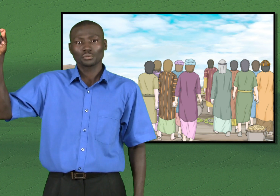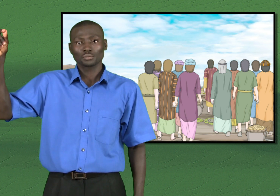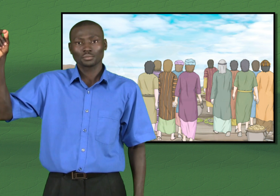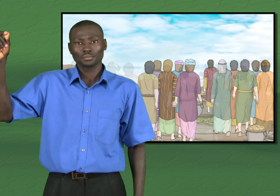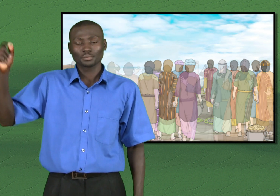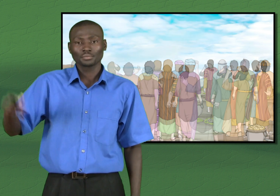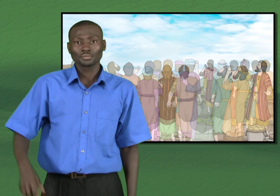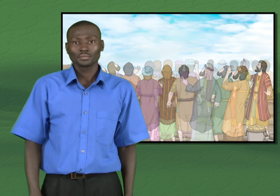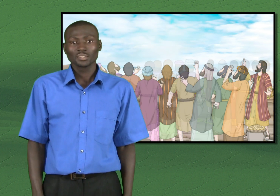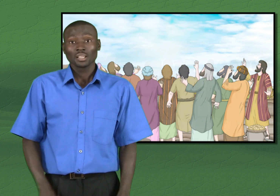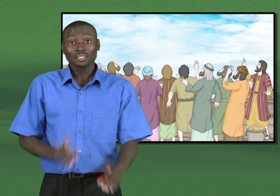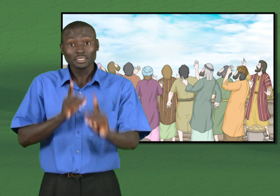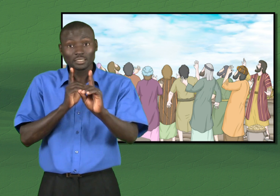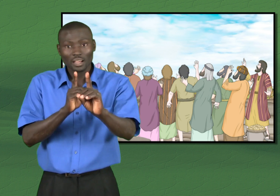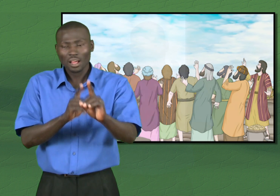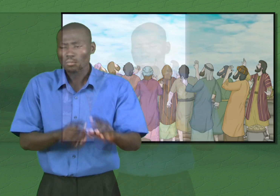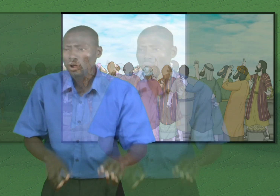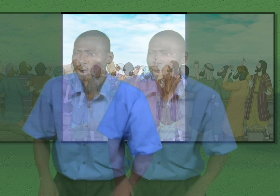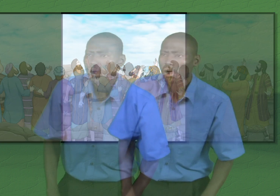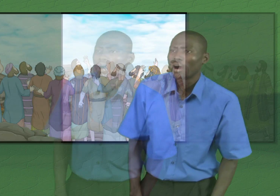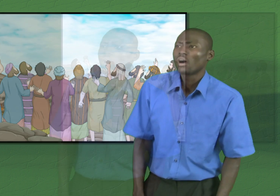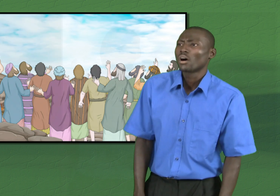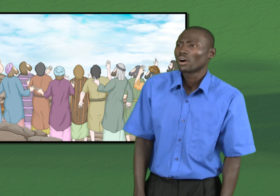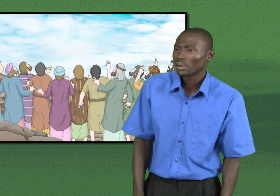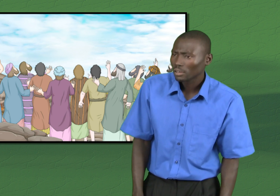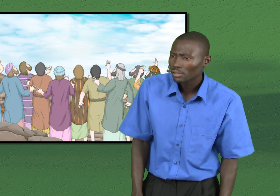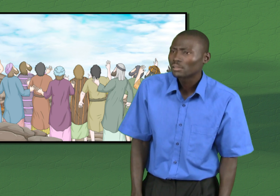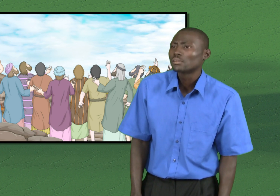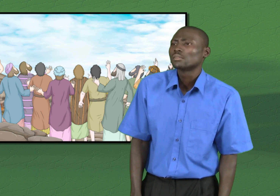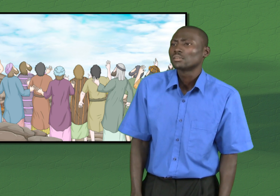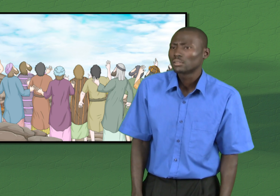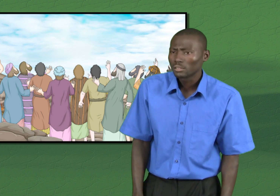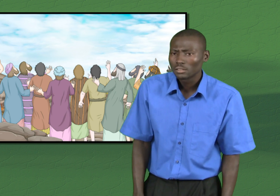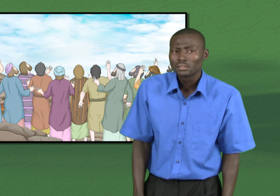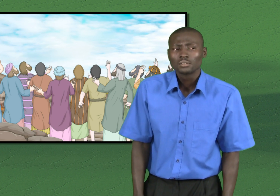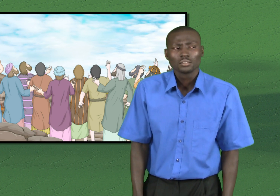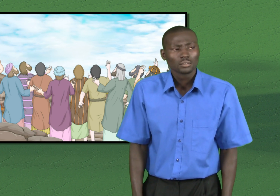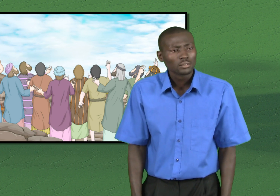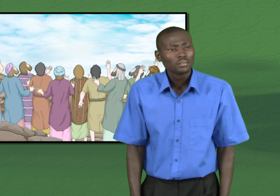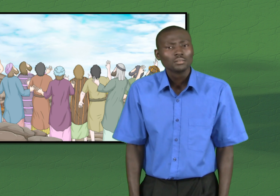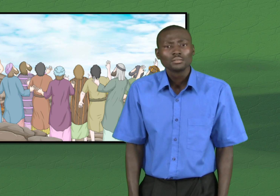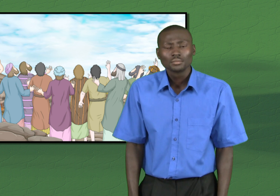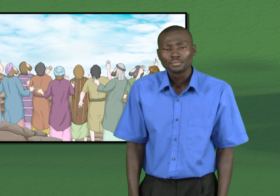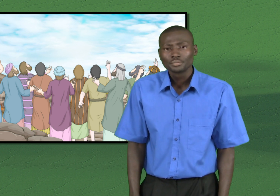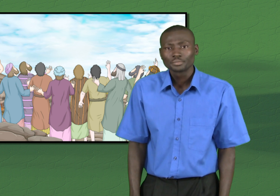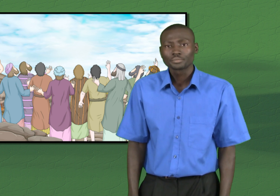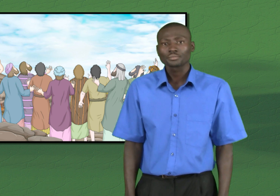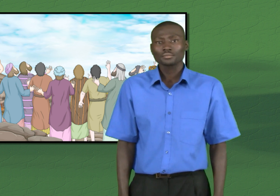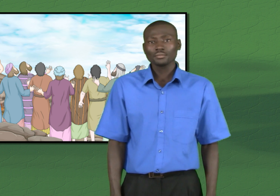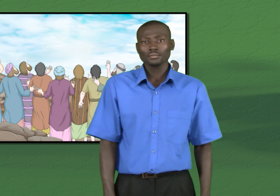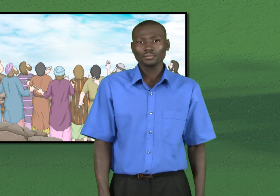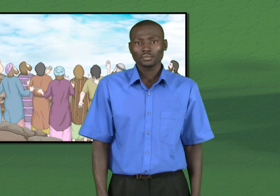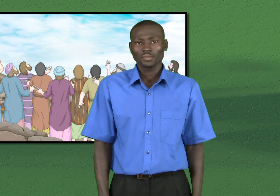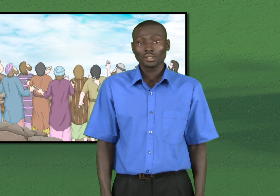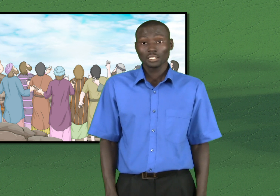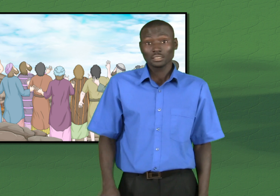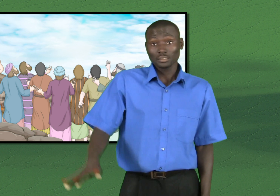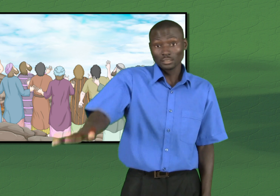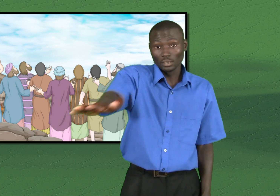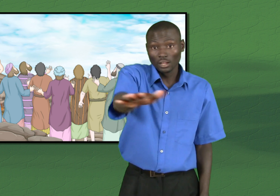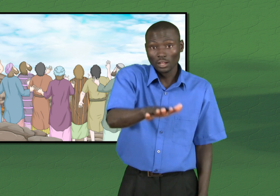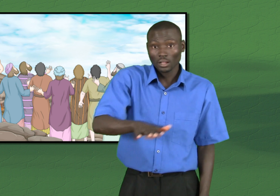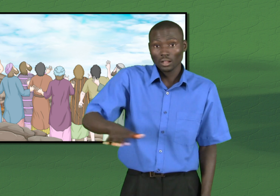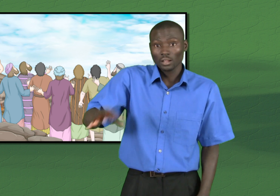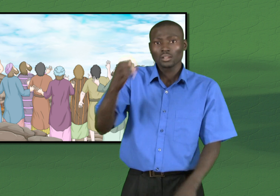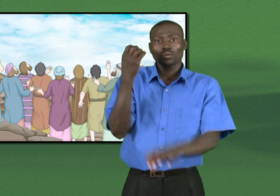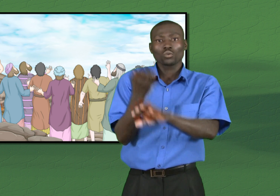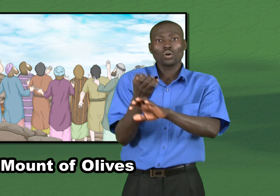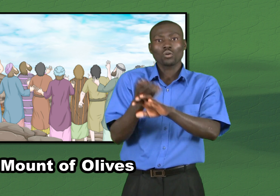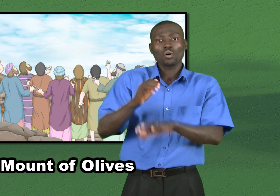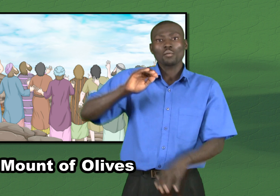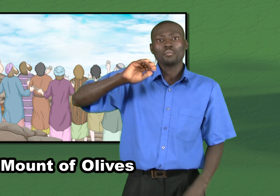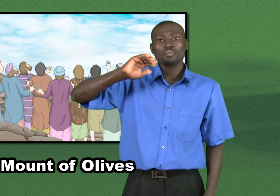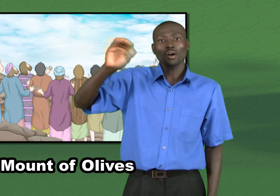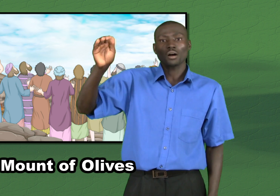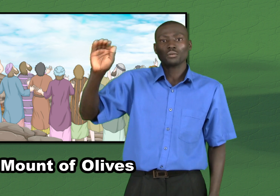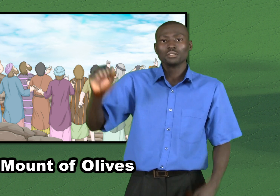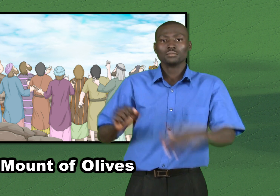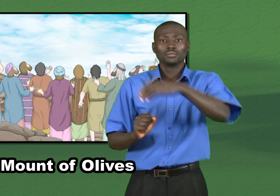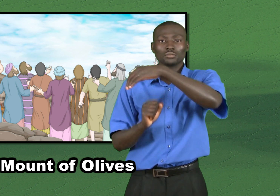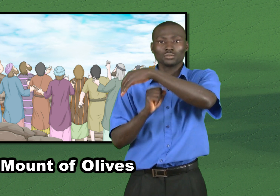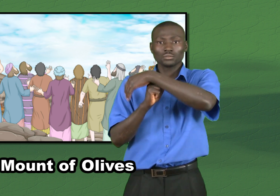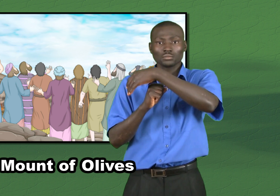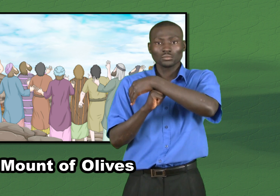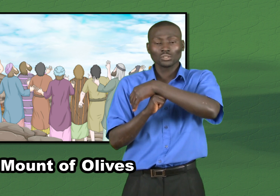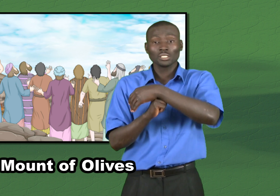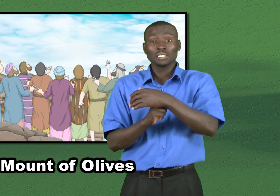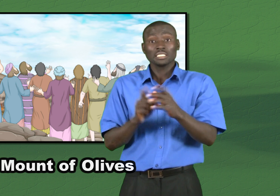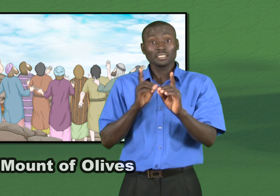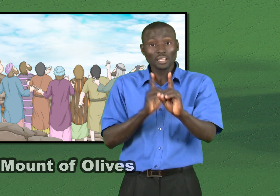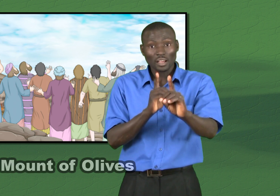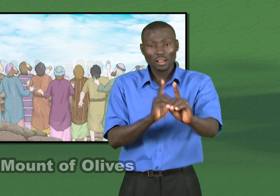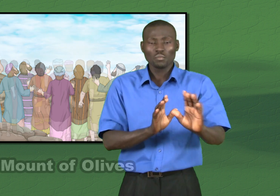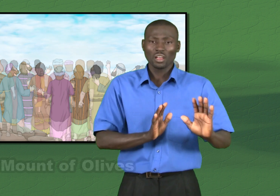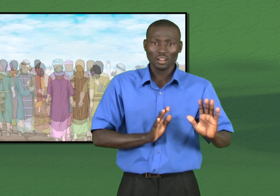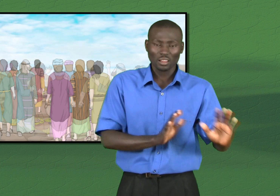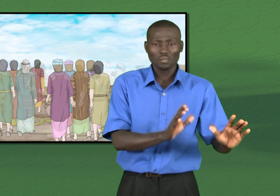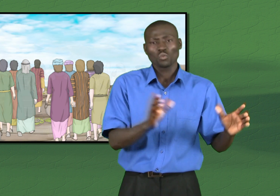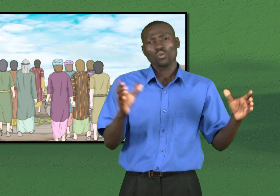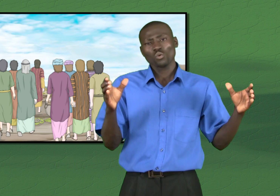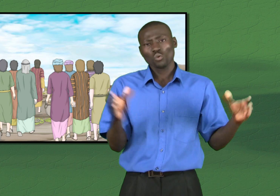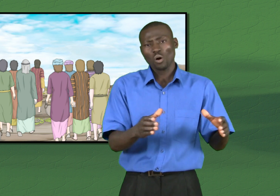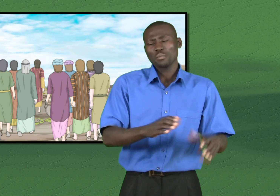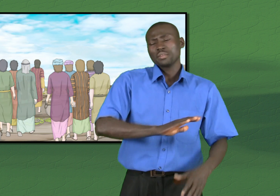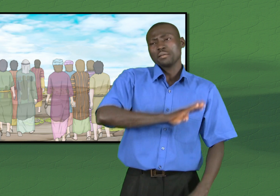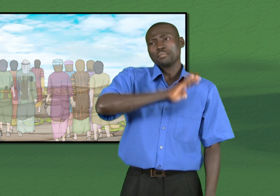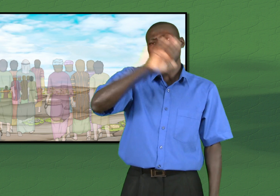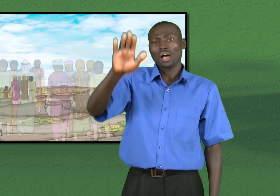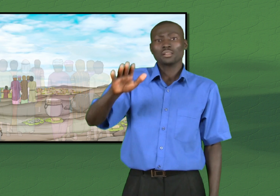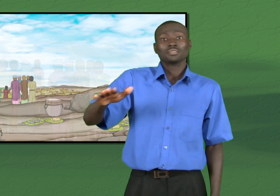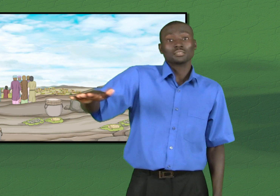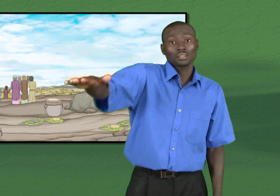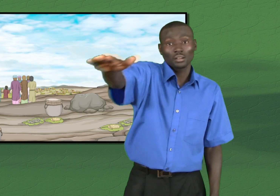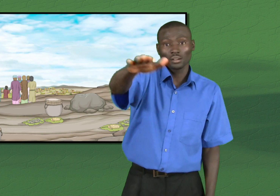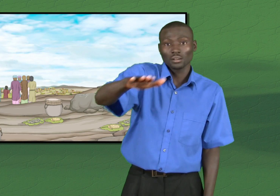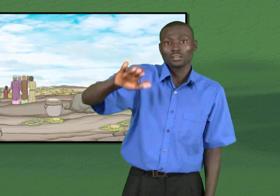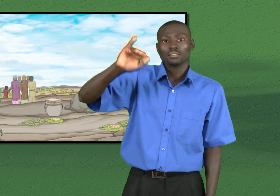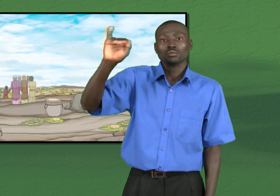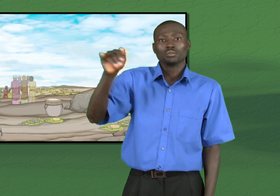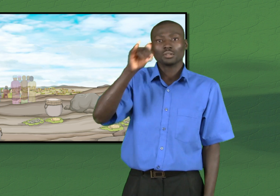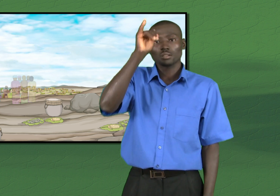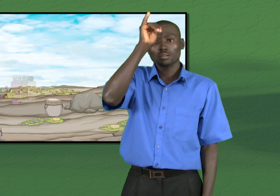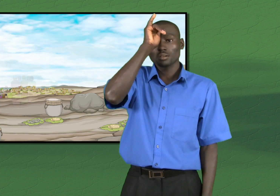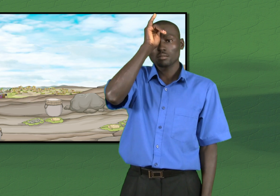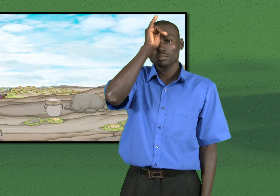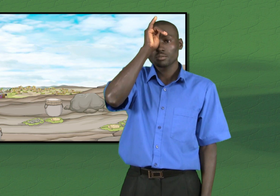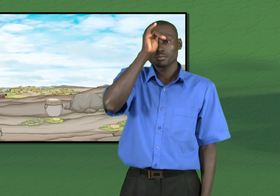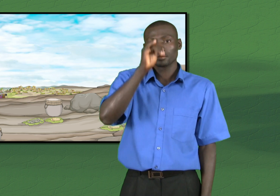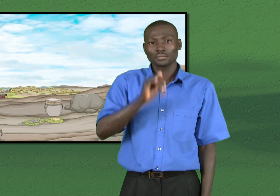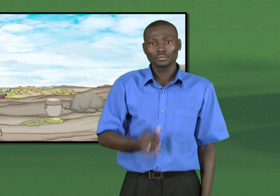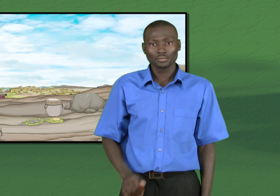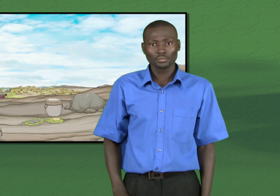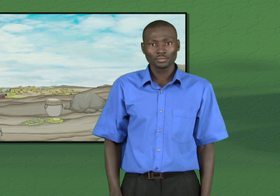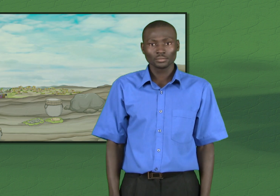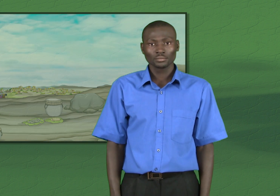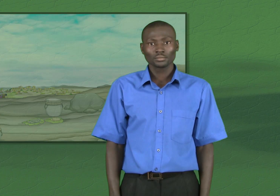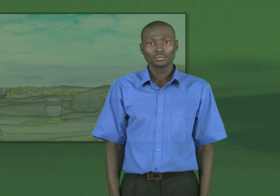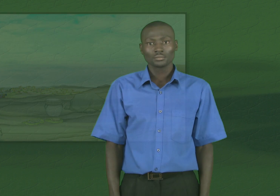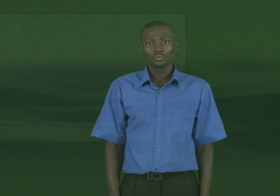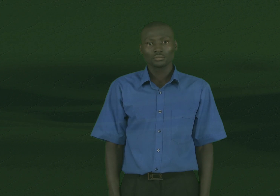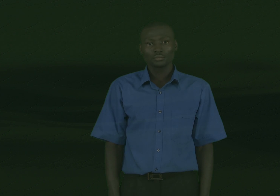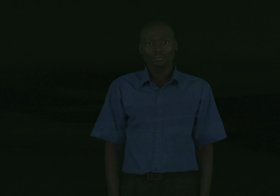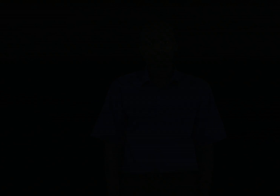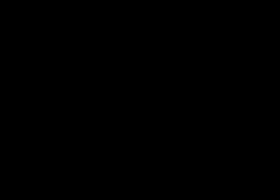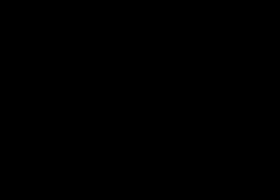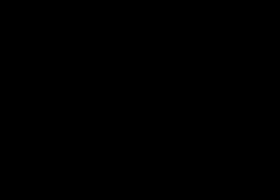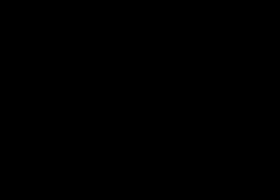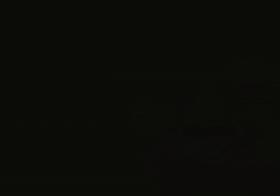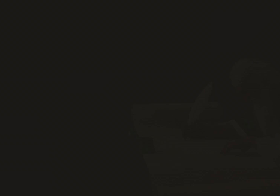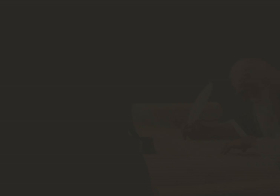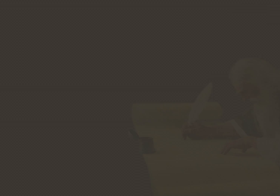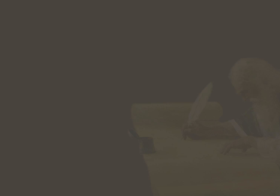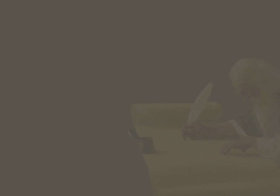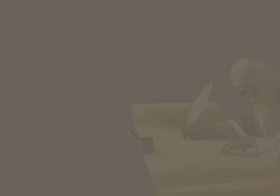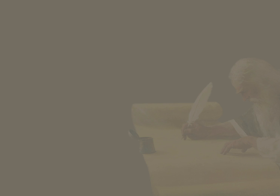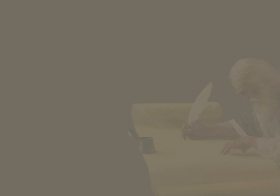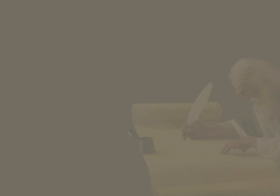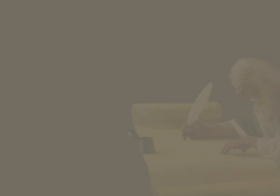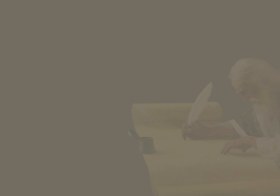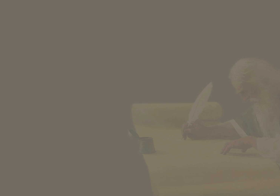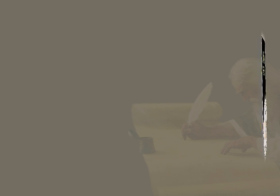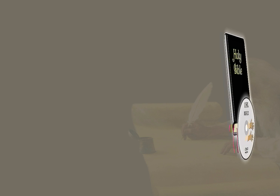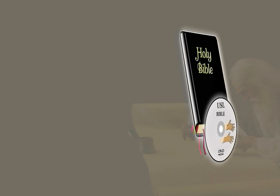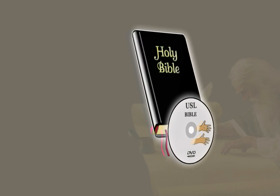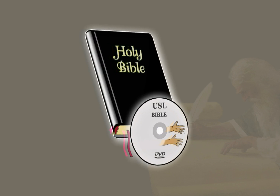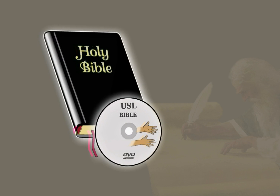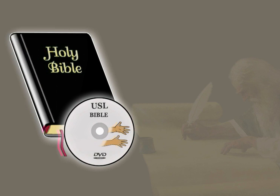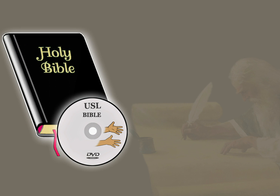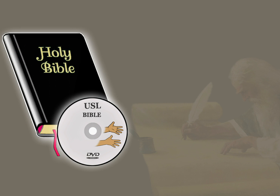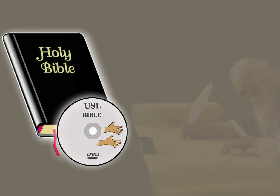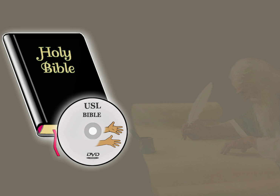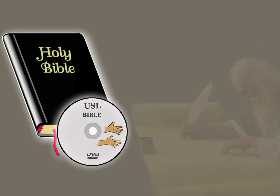Then they returned to Jerusalem from the Mount of Olives, which is near the city, a Sabbath day’s journey away.